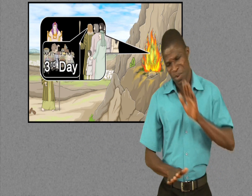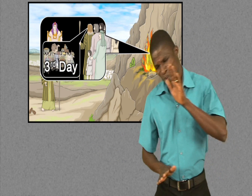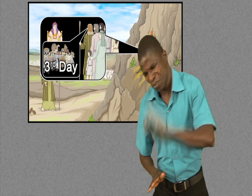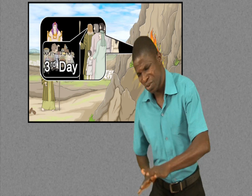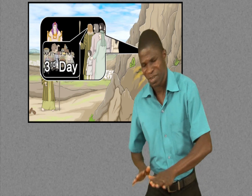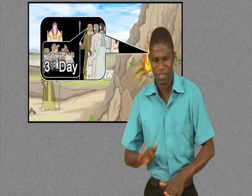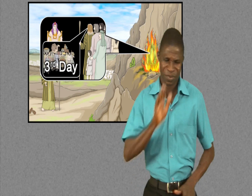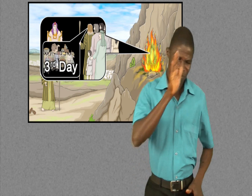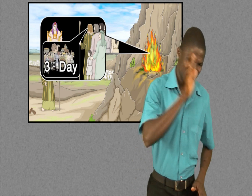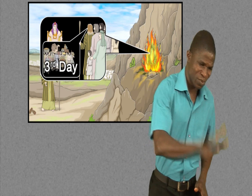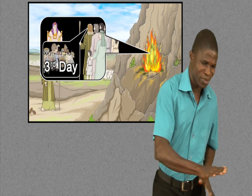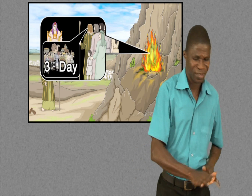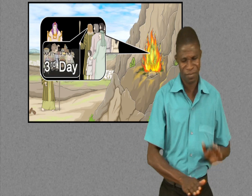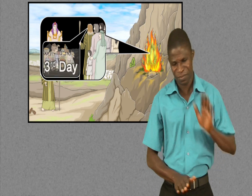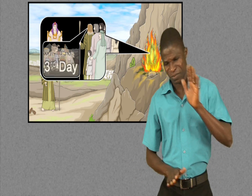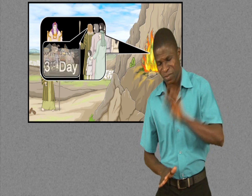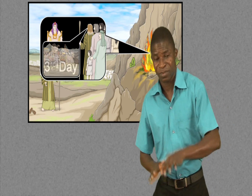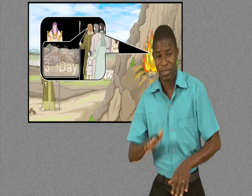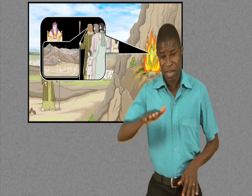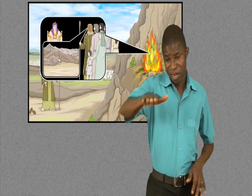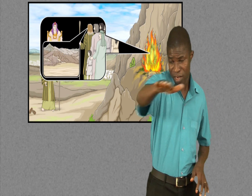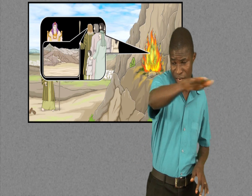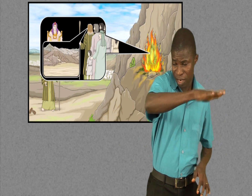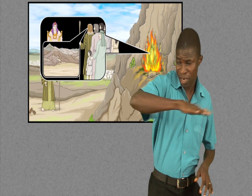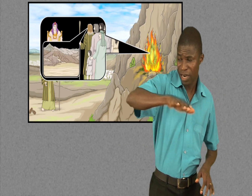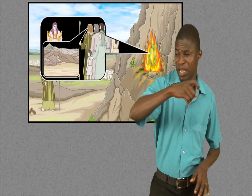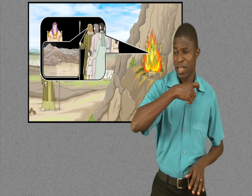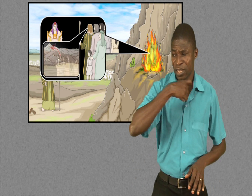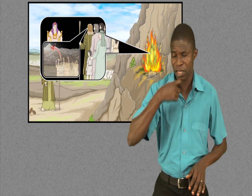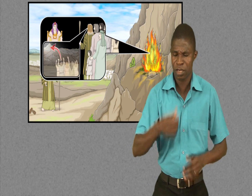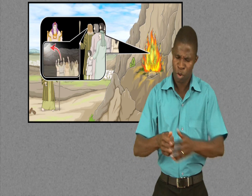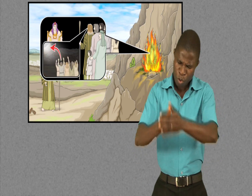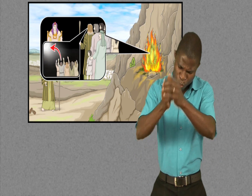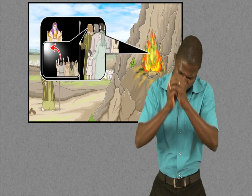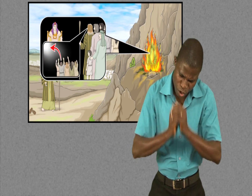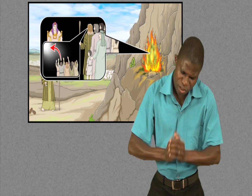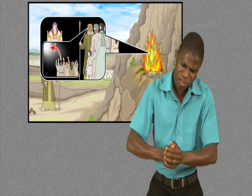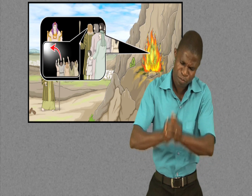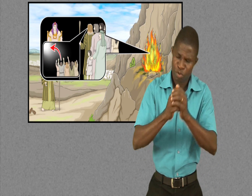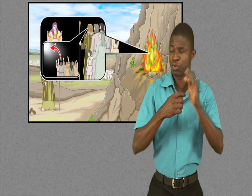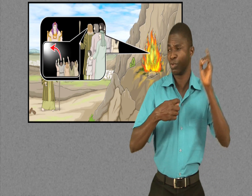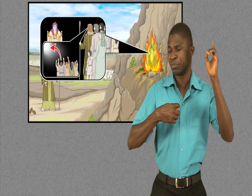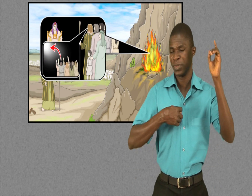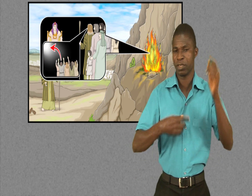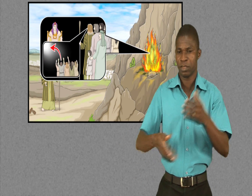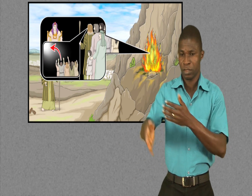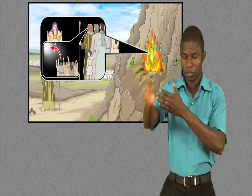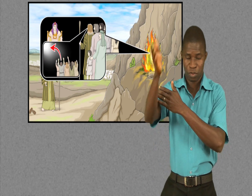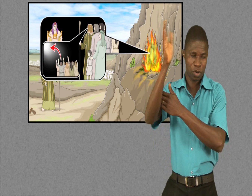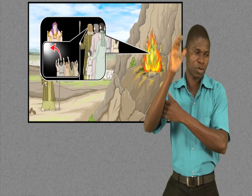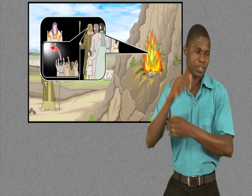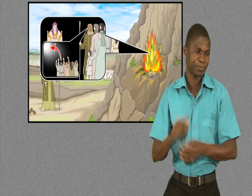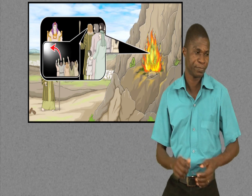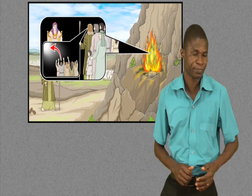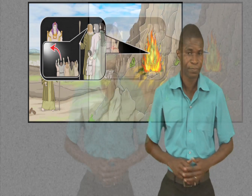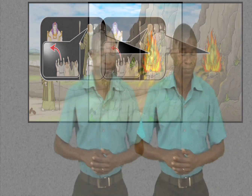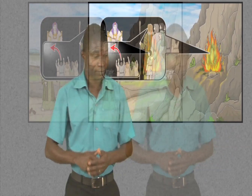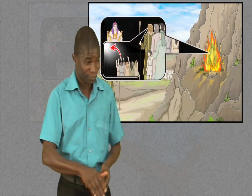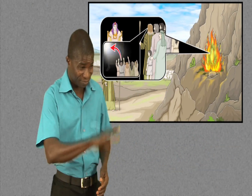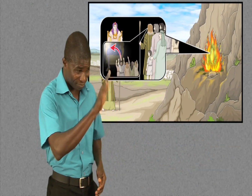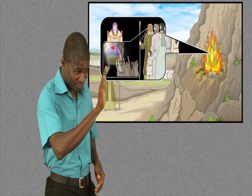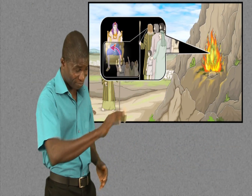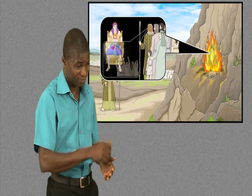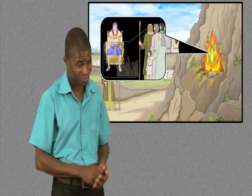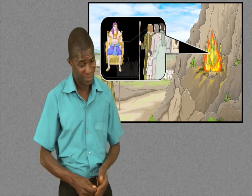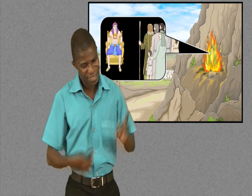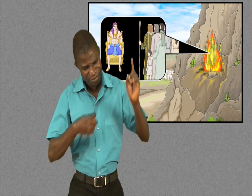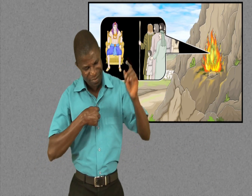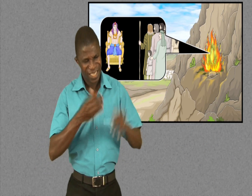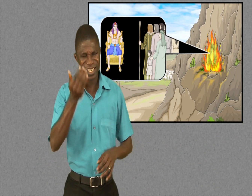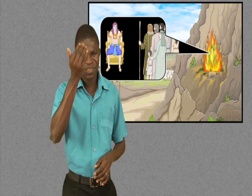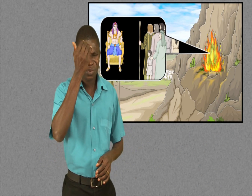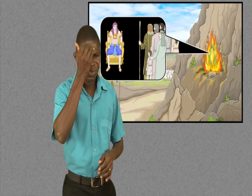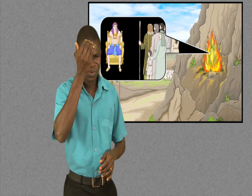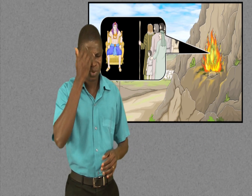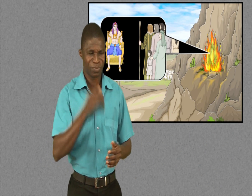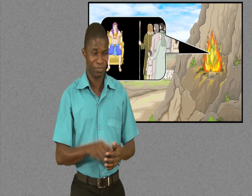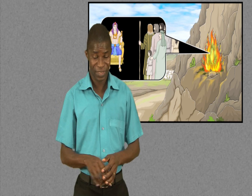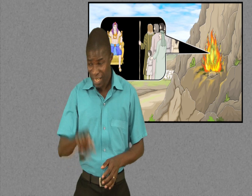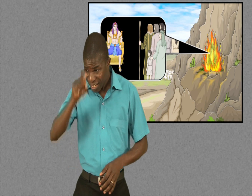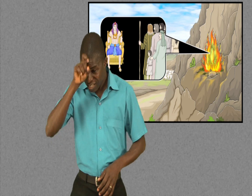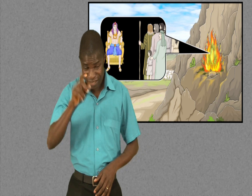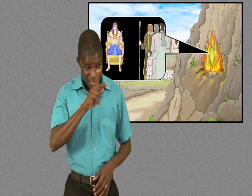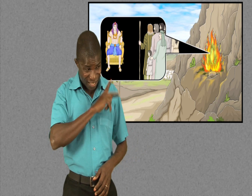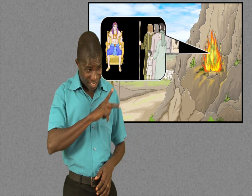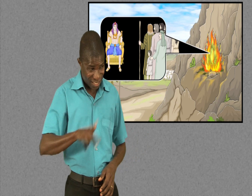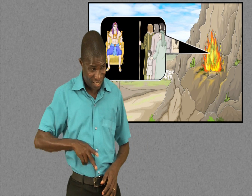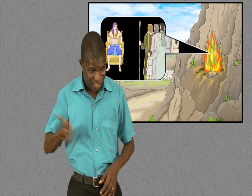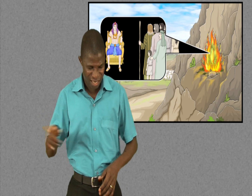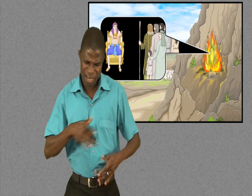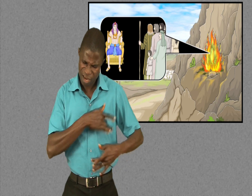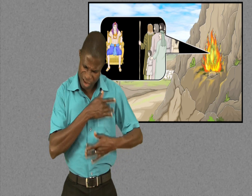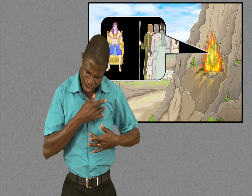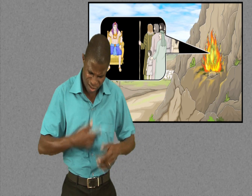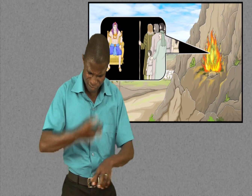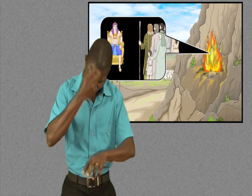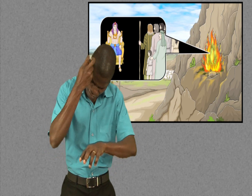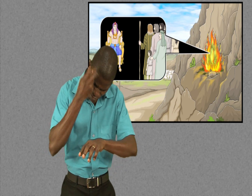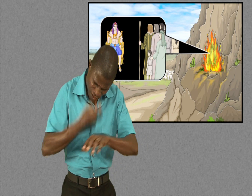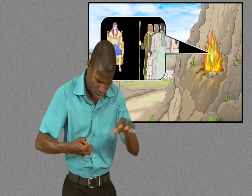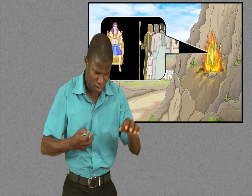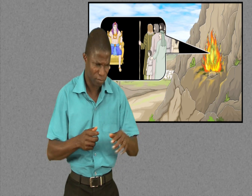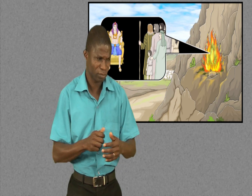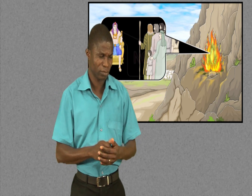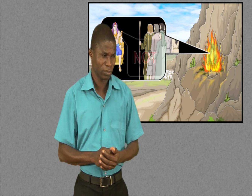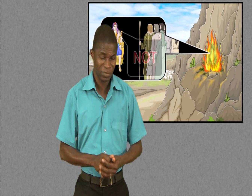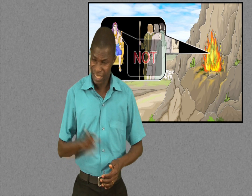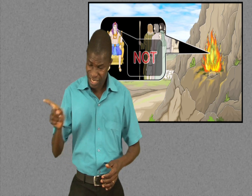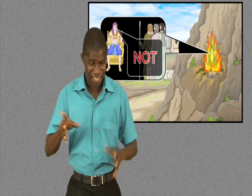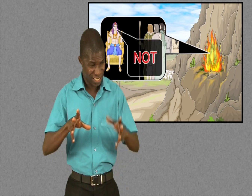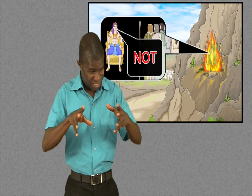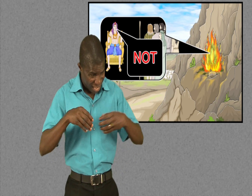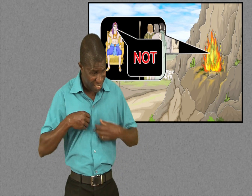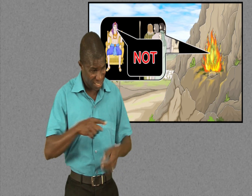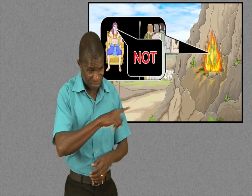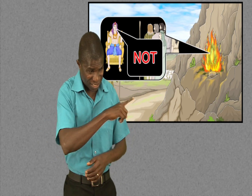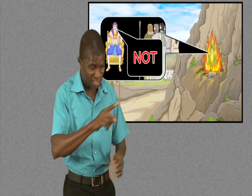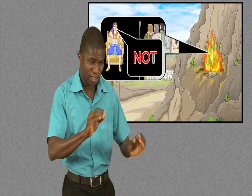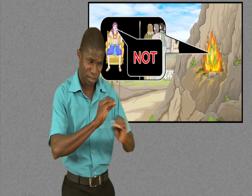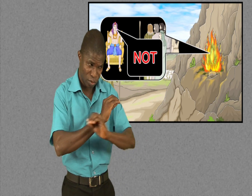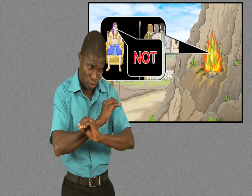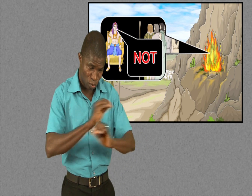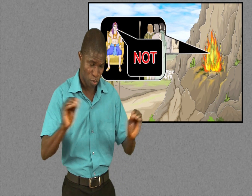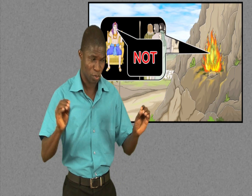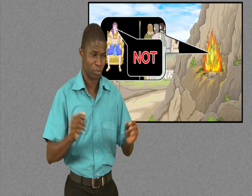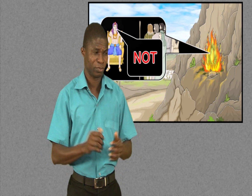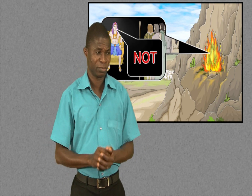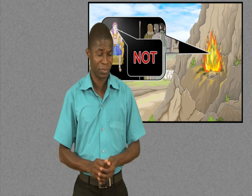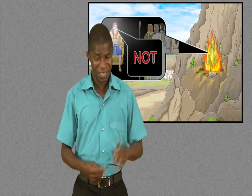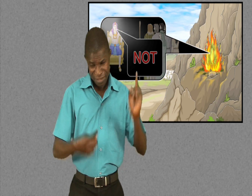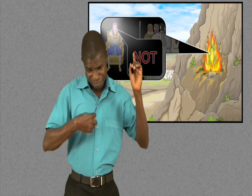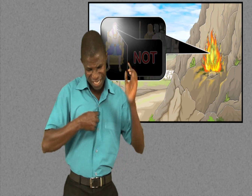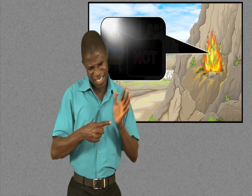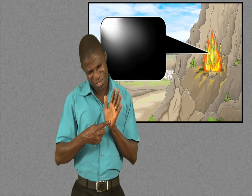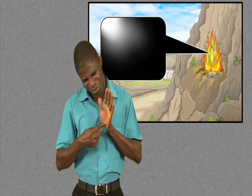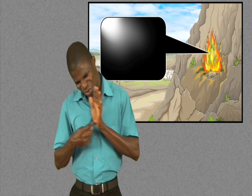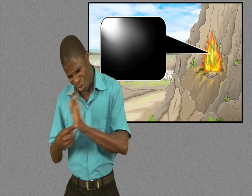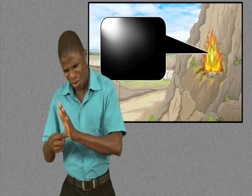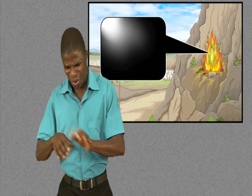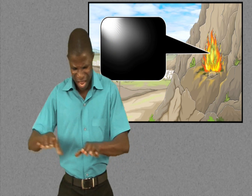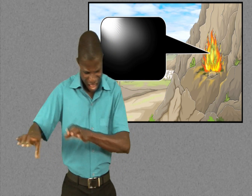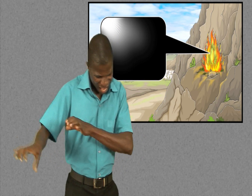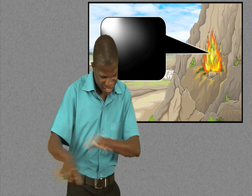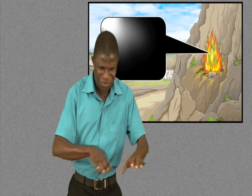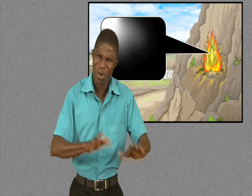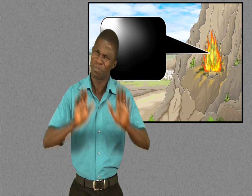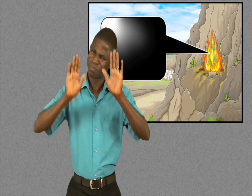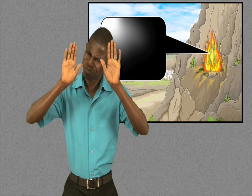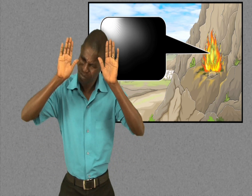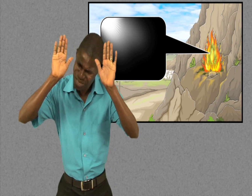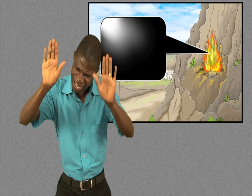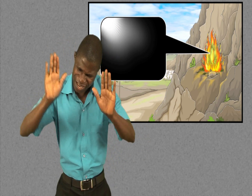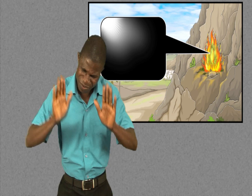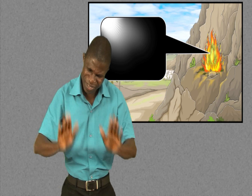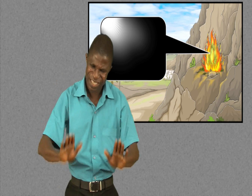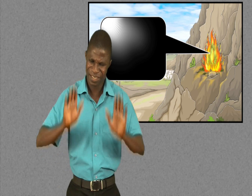But I know that the king of Egypt will not allow you to go unless a mighty hand compels him.